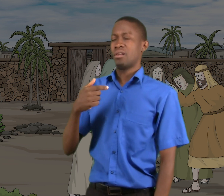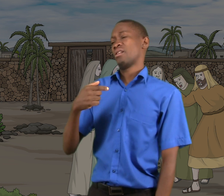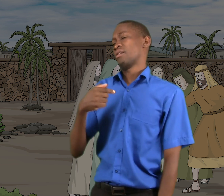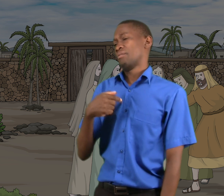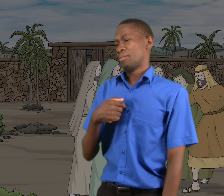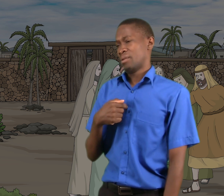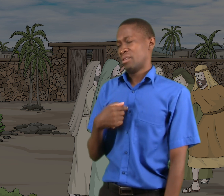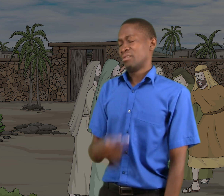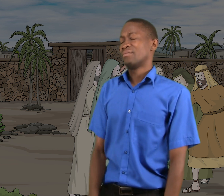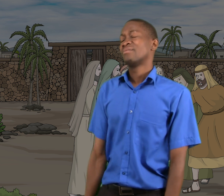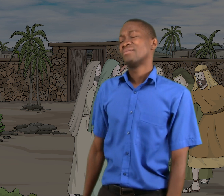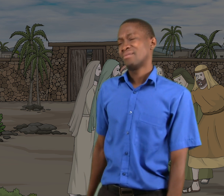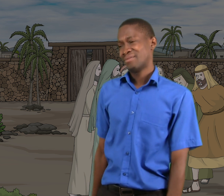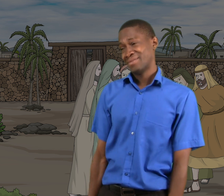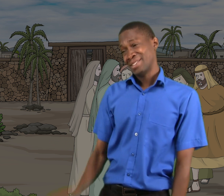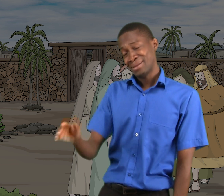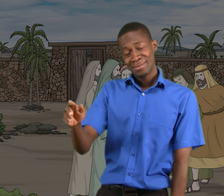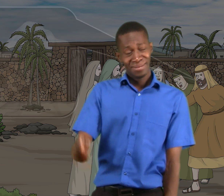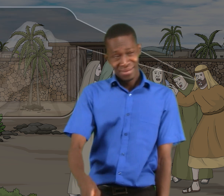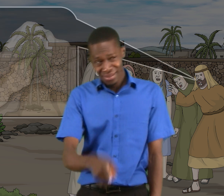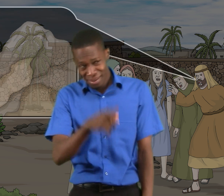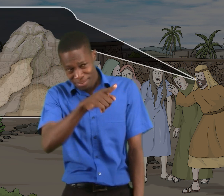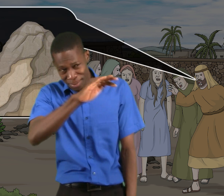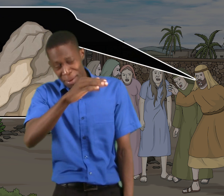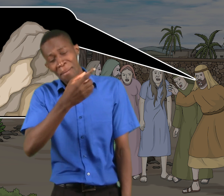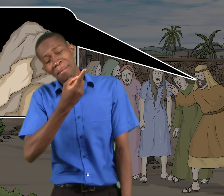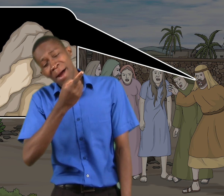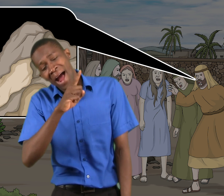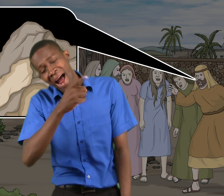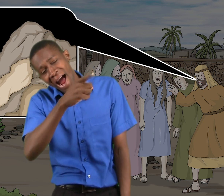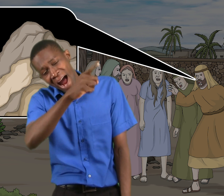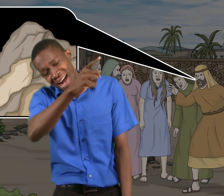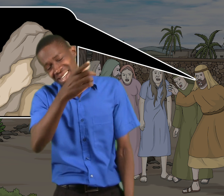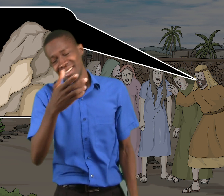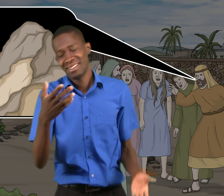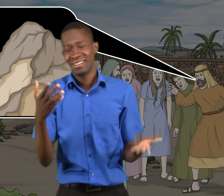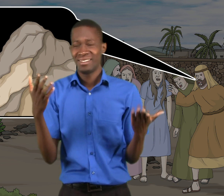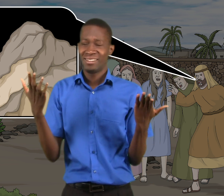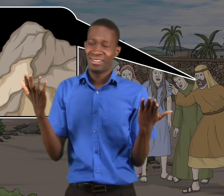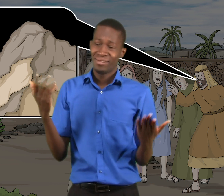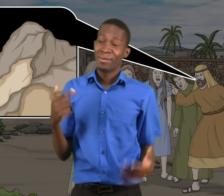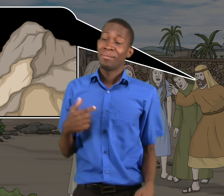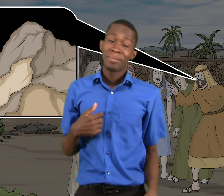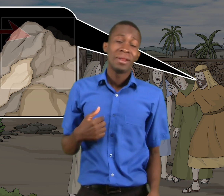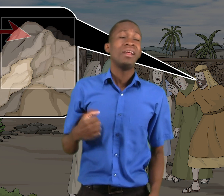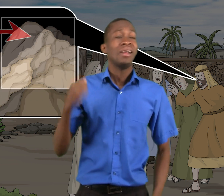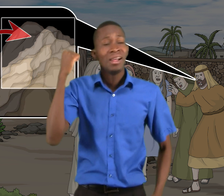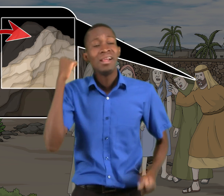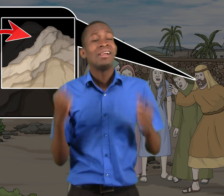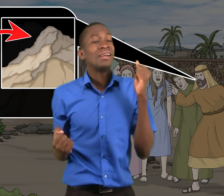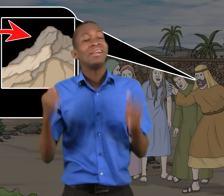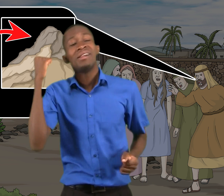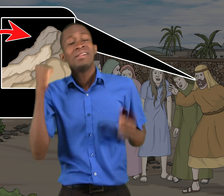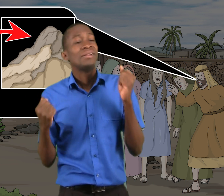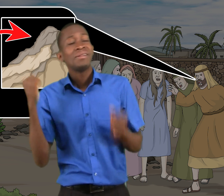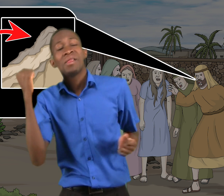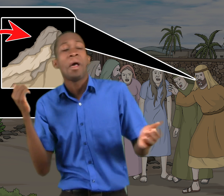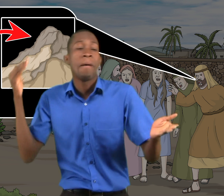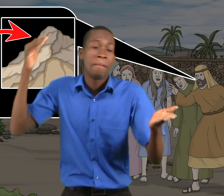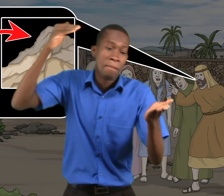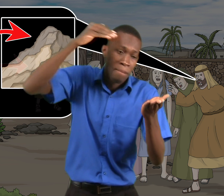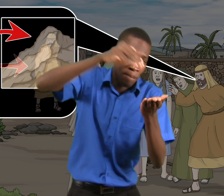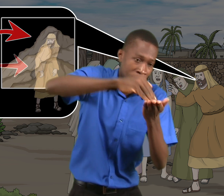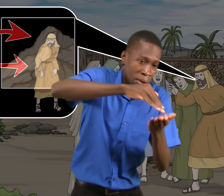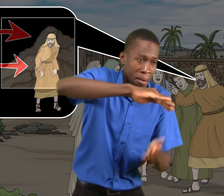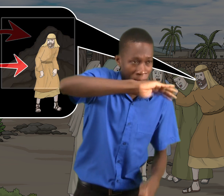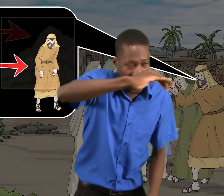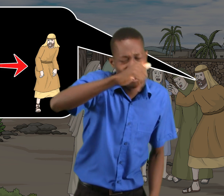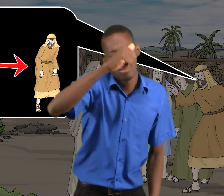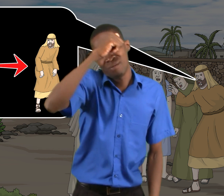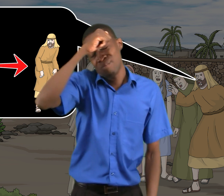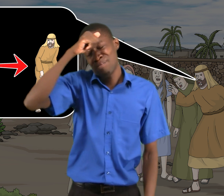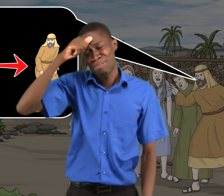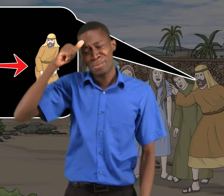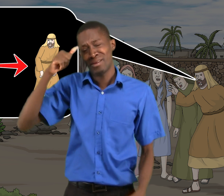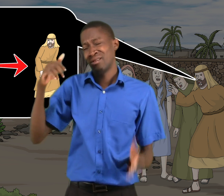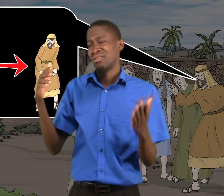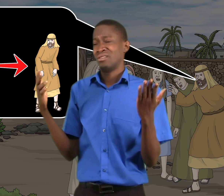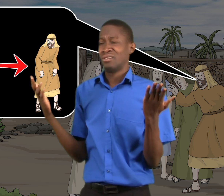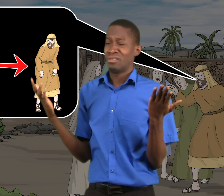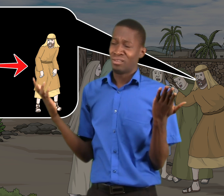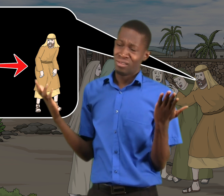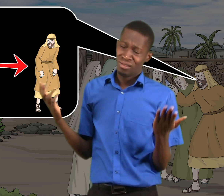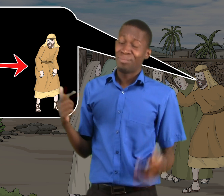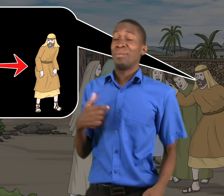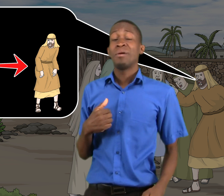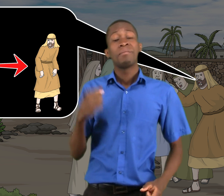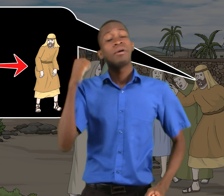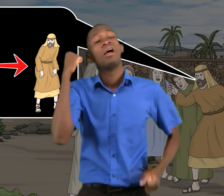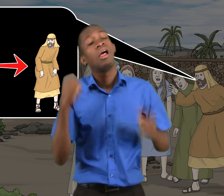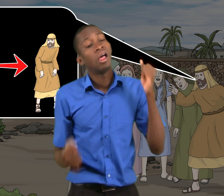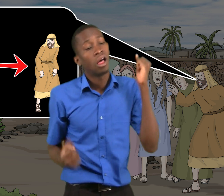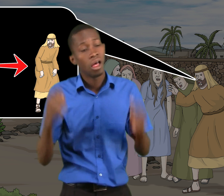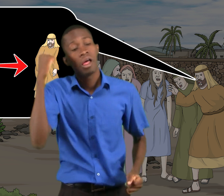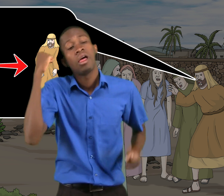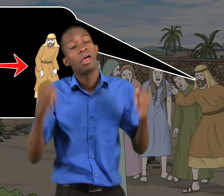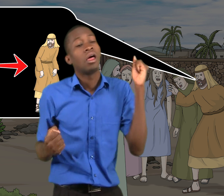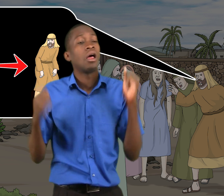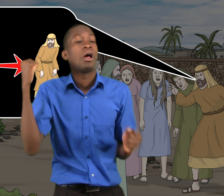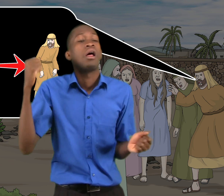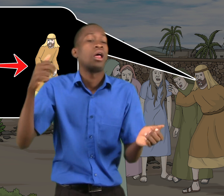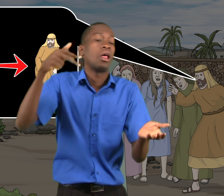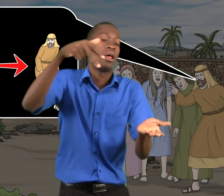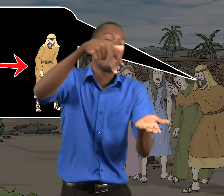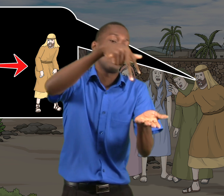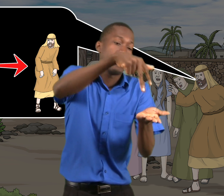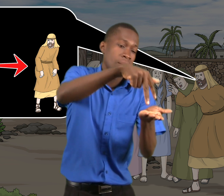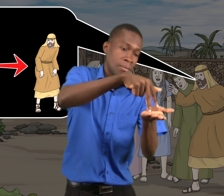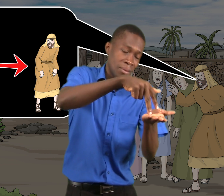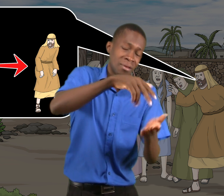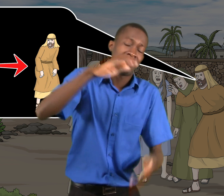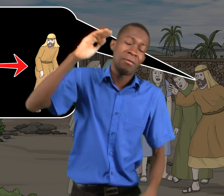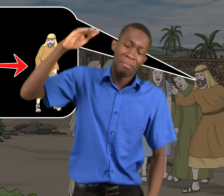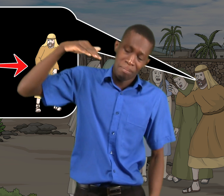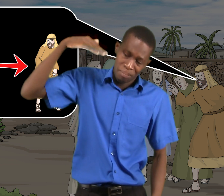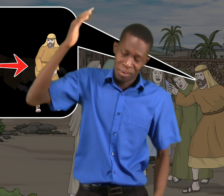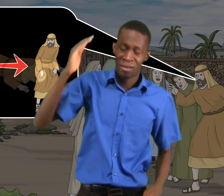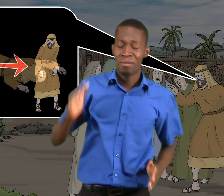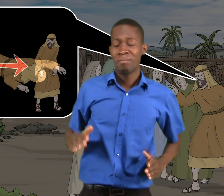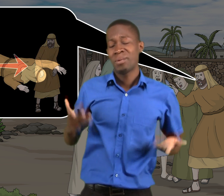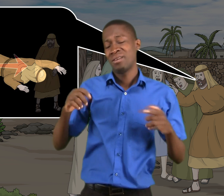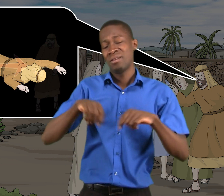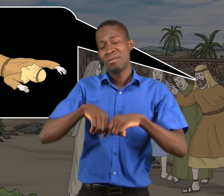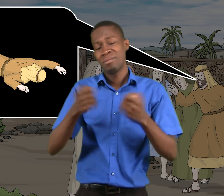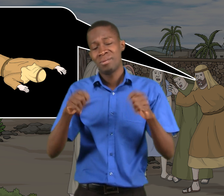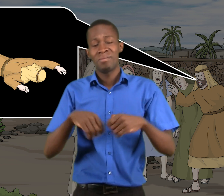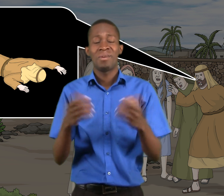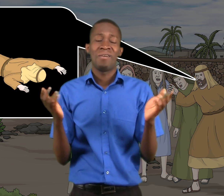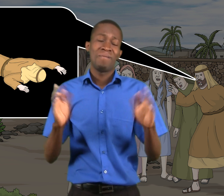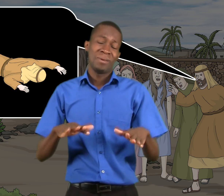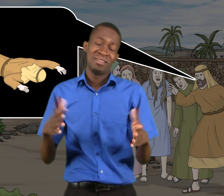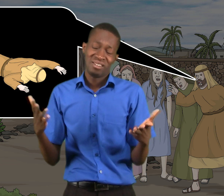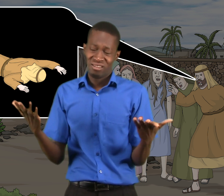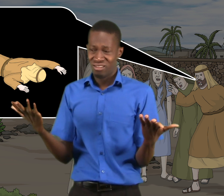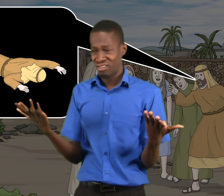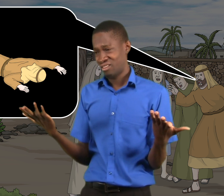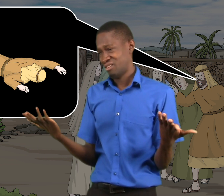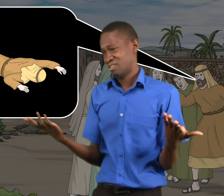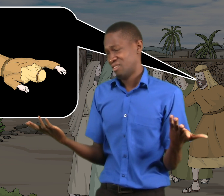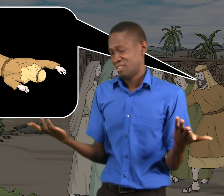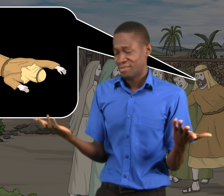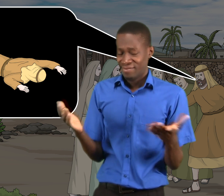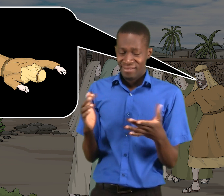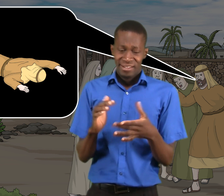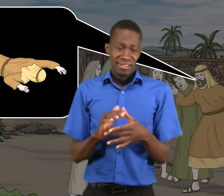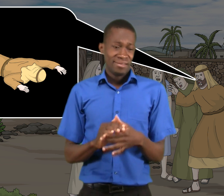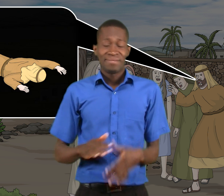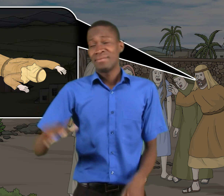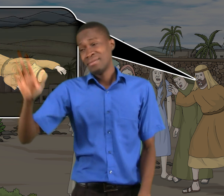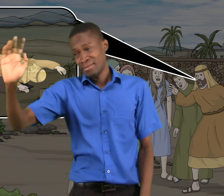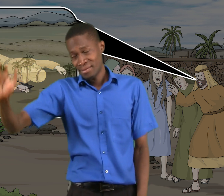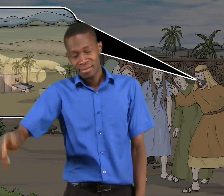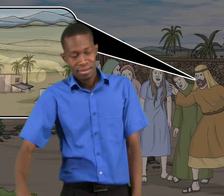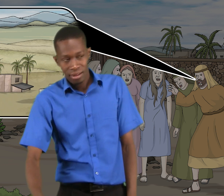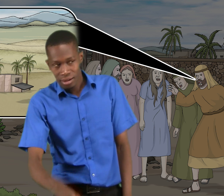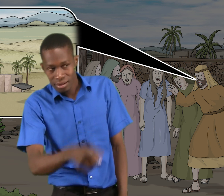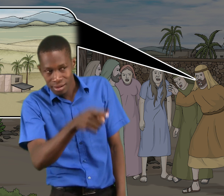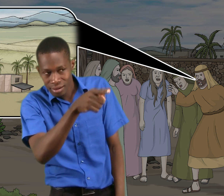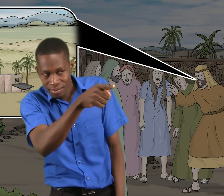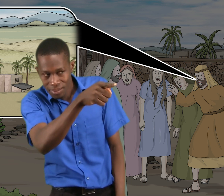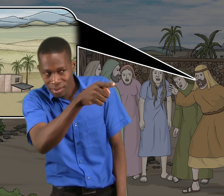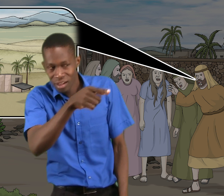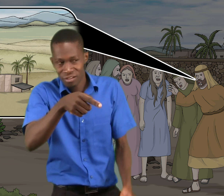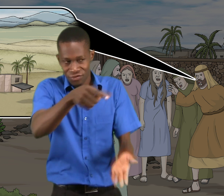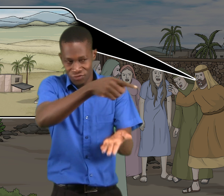But I cannot run to the mountains; the disaster will overtake me, and I will die.